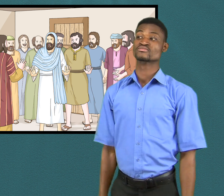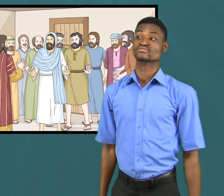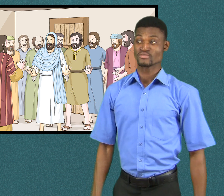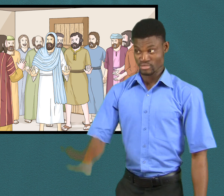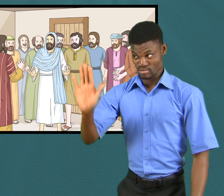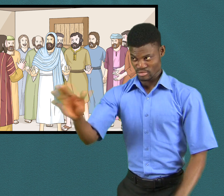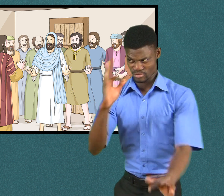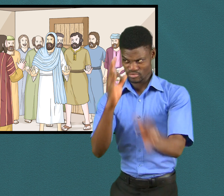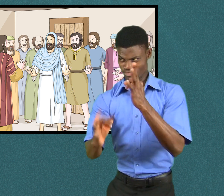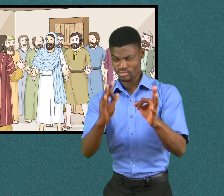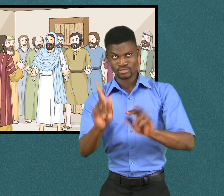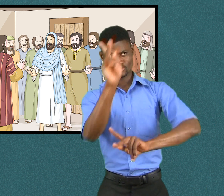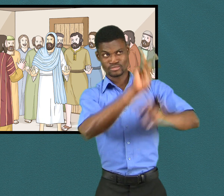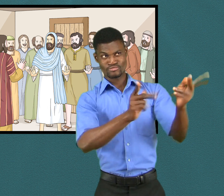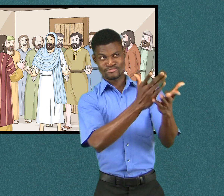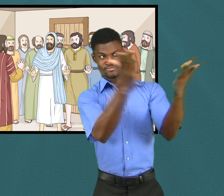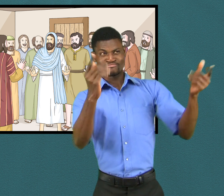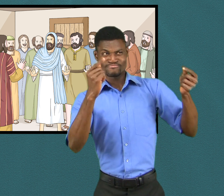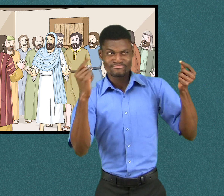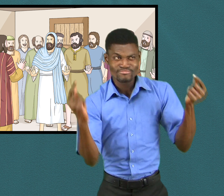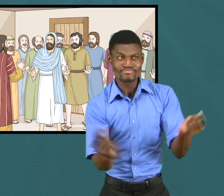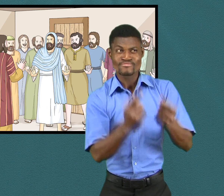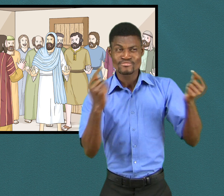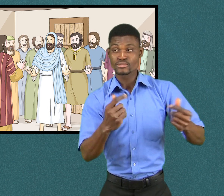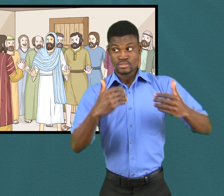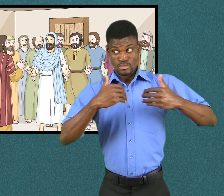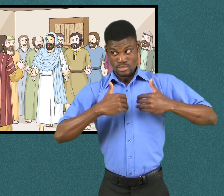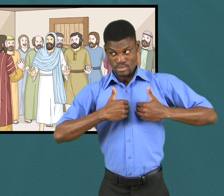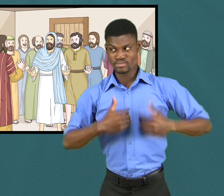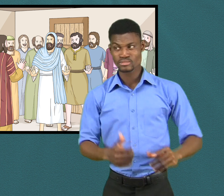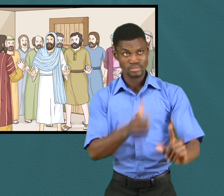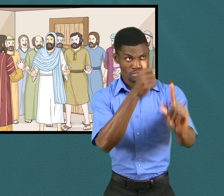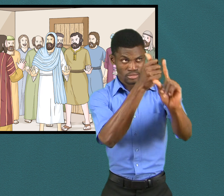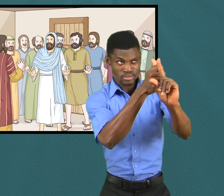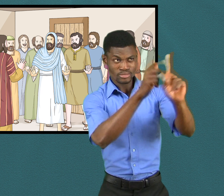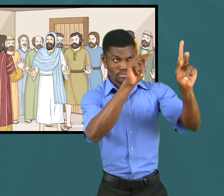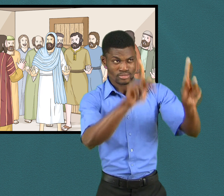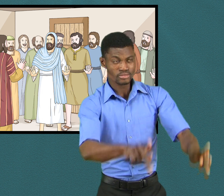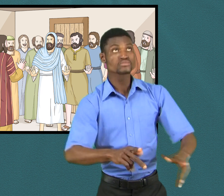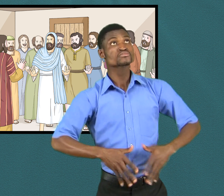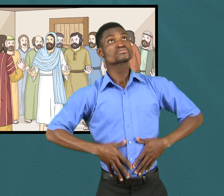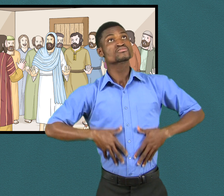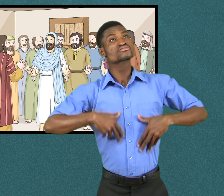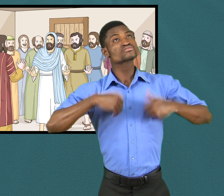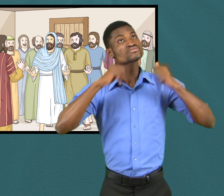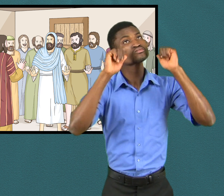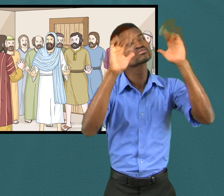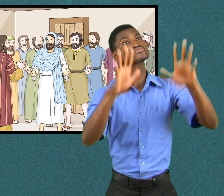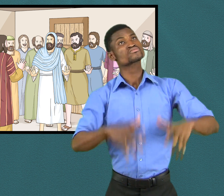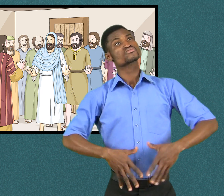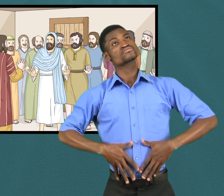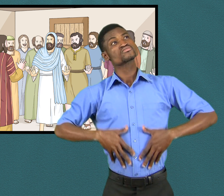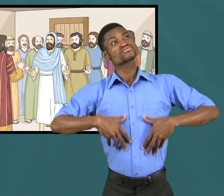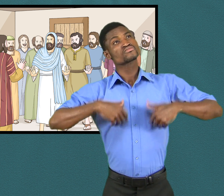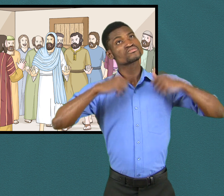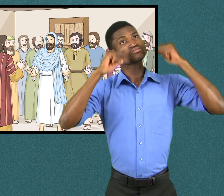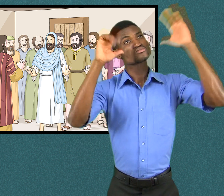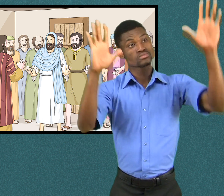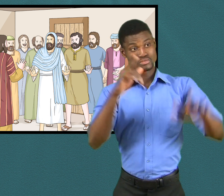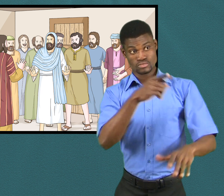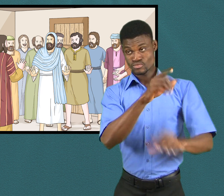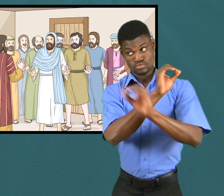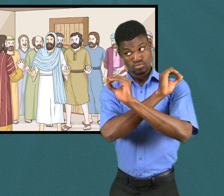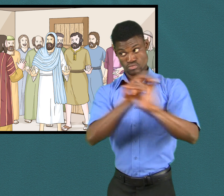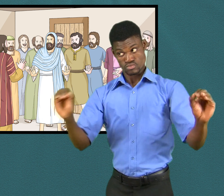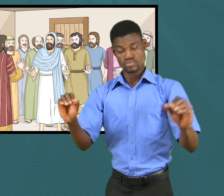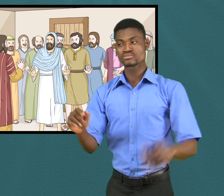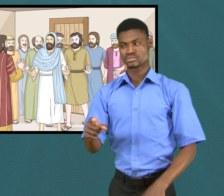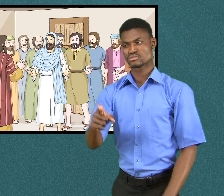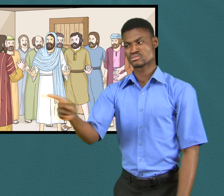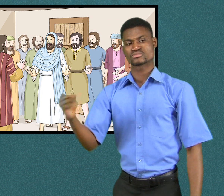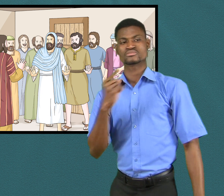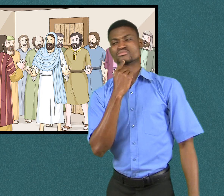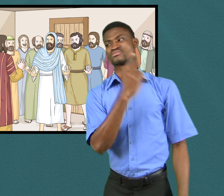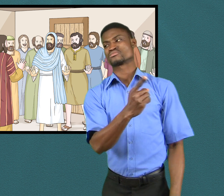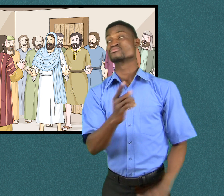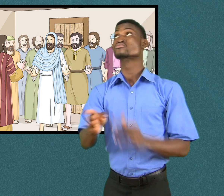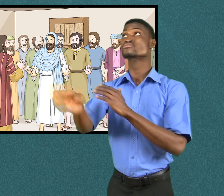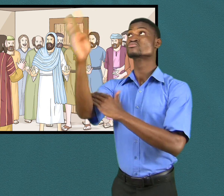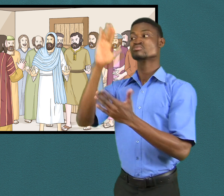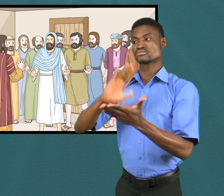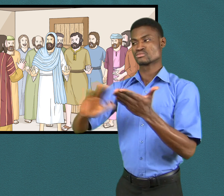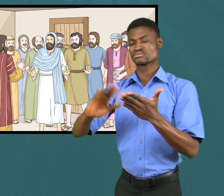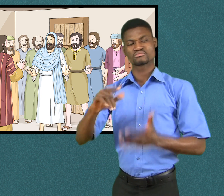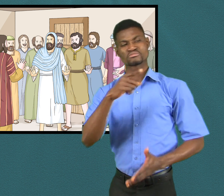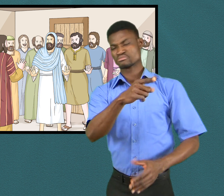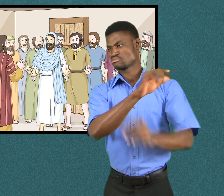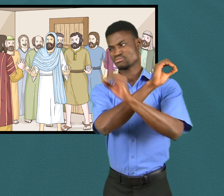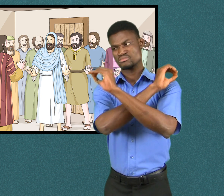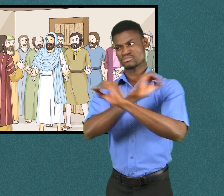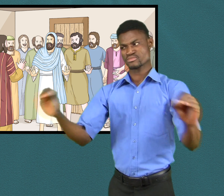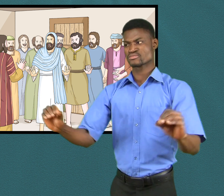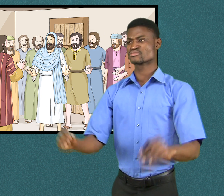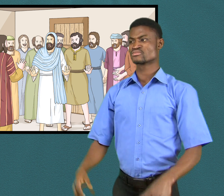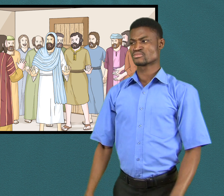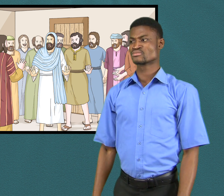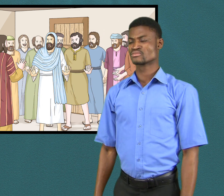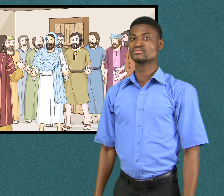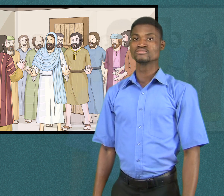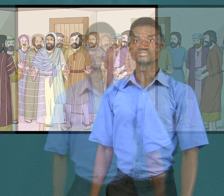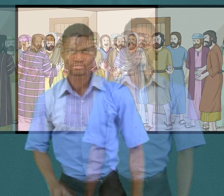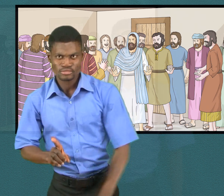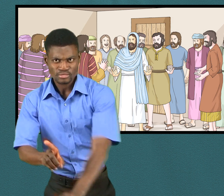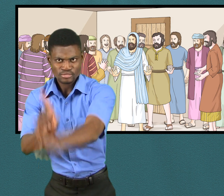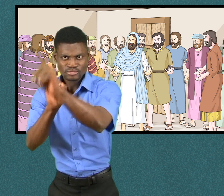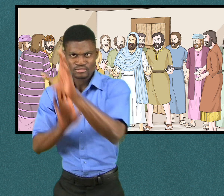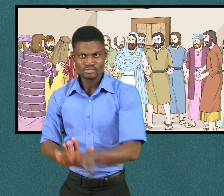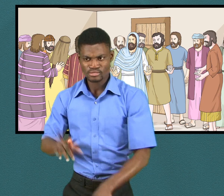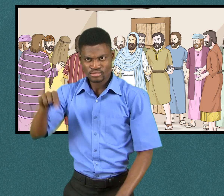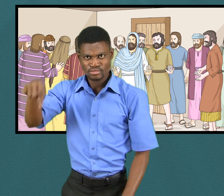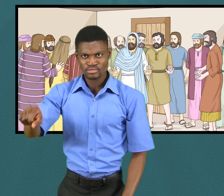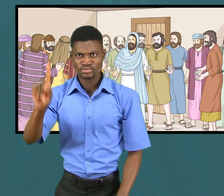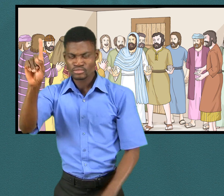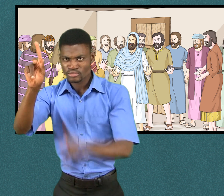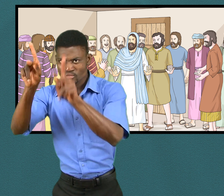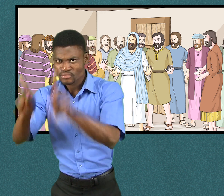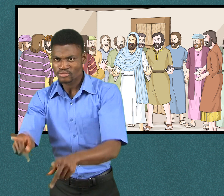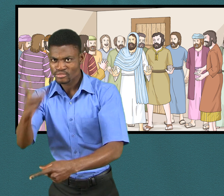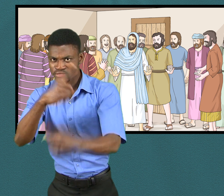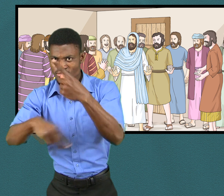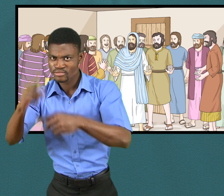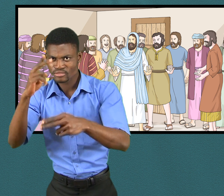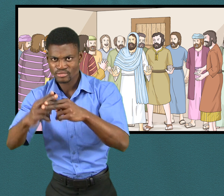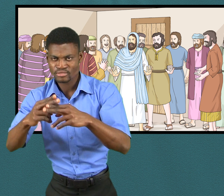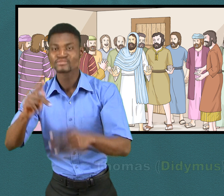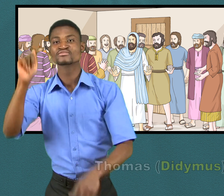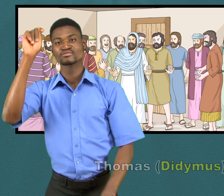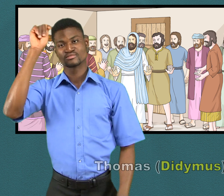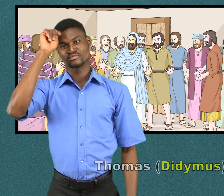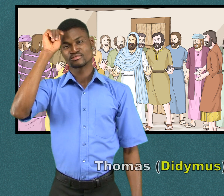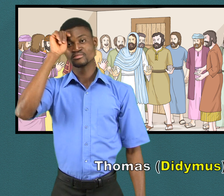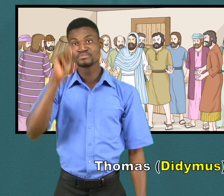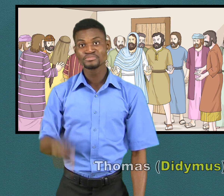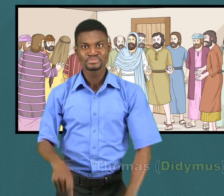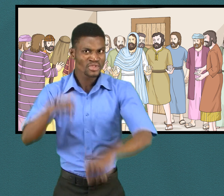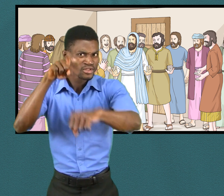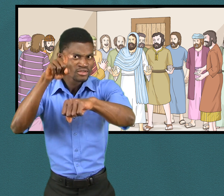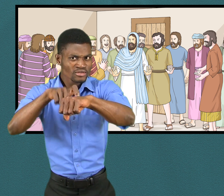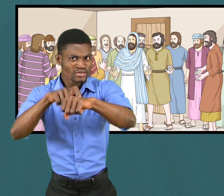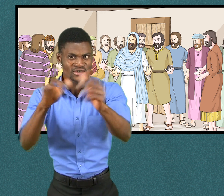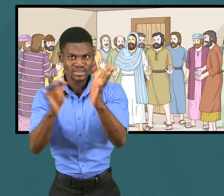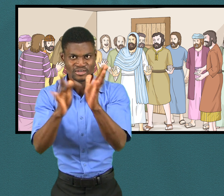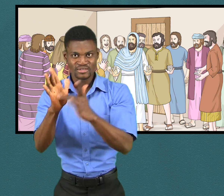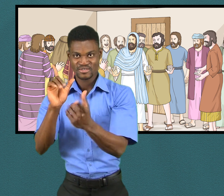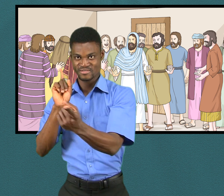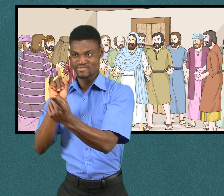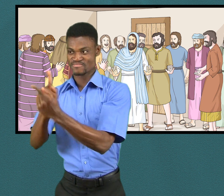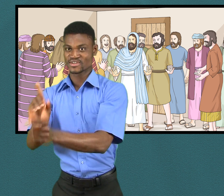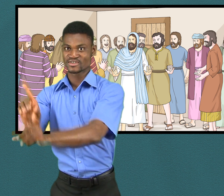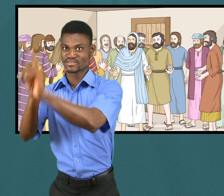If you forgive anyone his sins, they are forgiven;